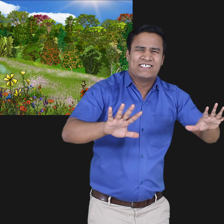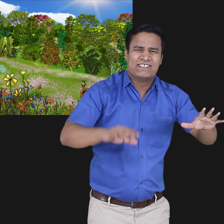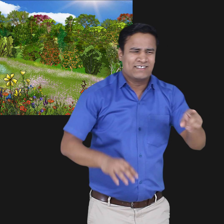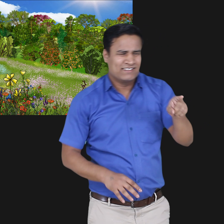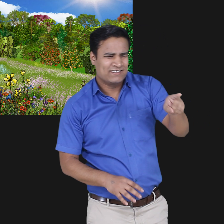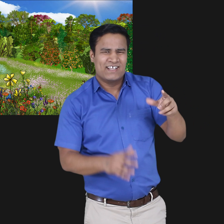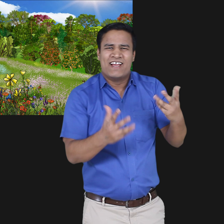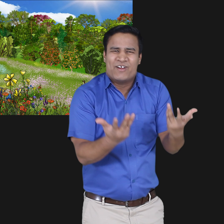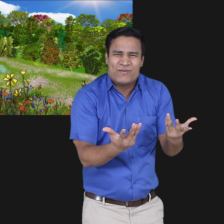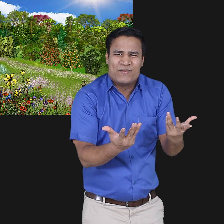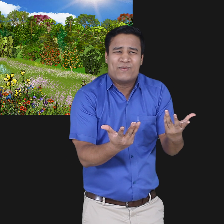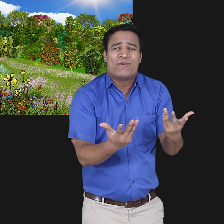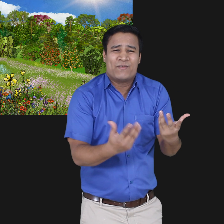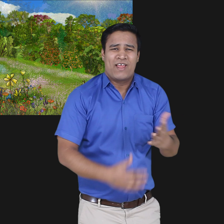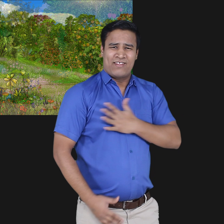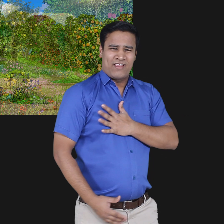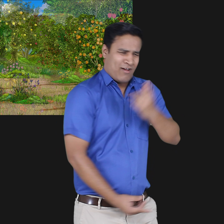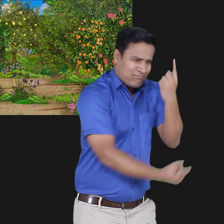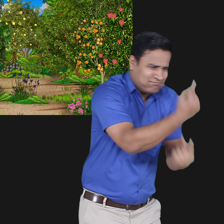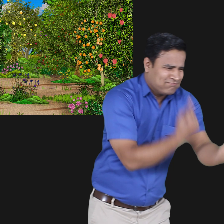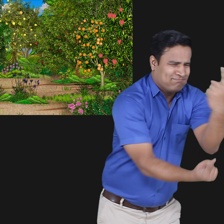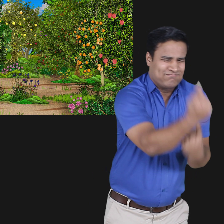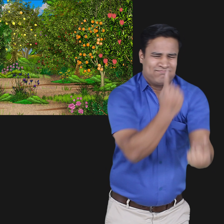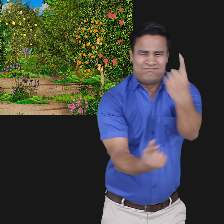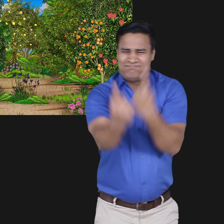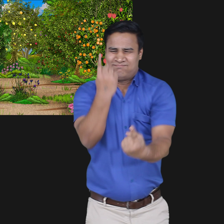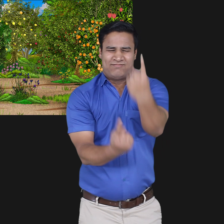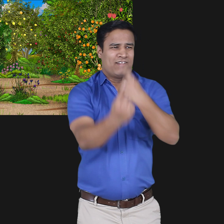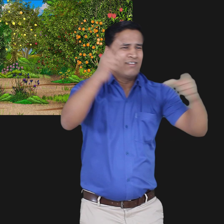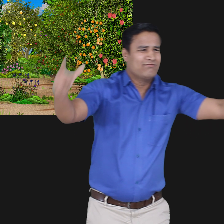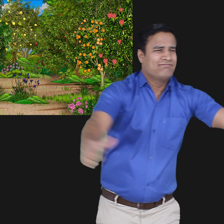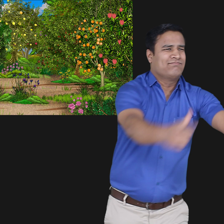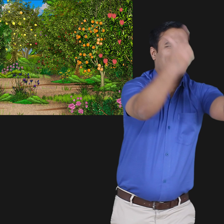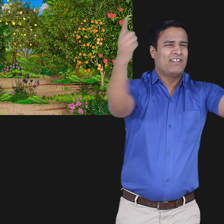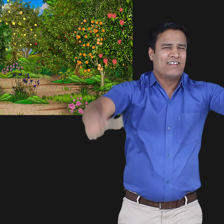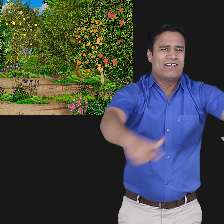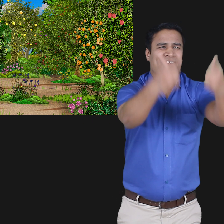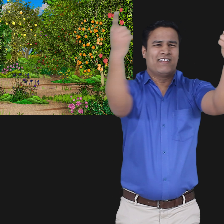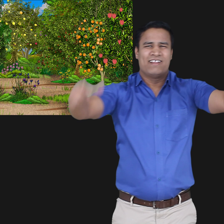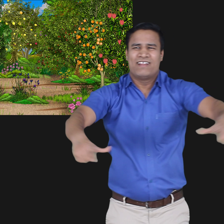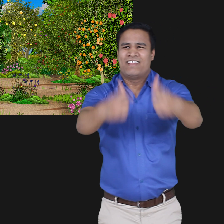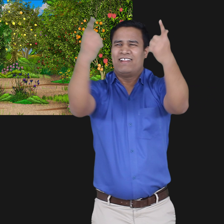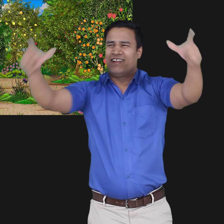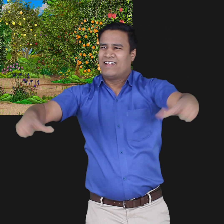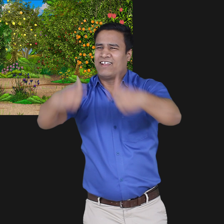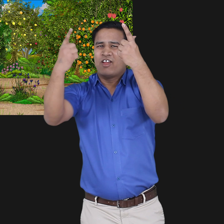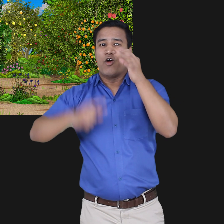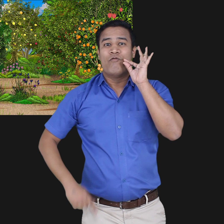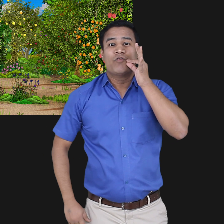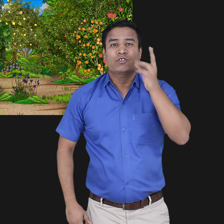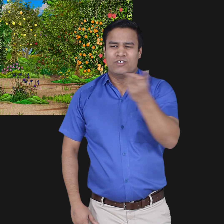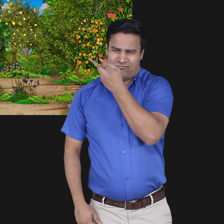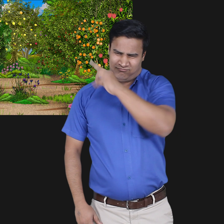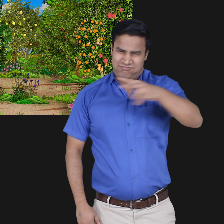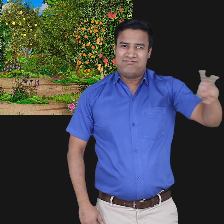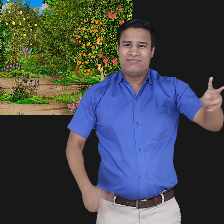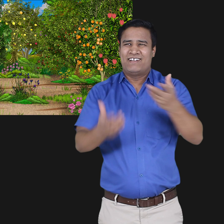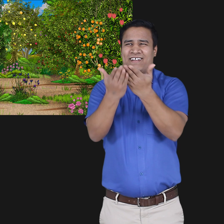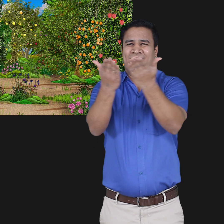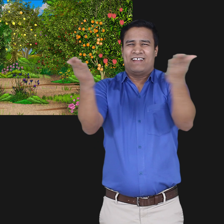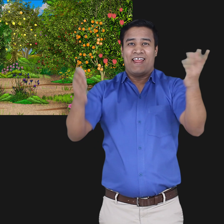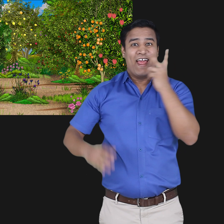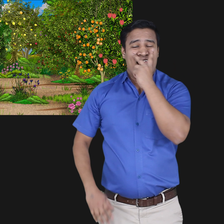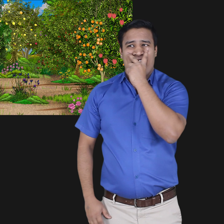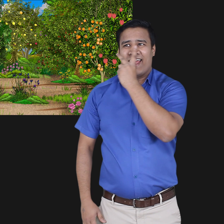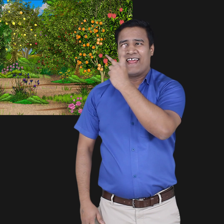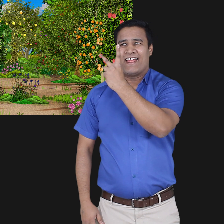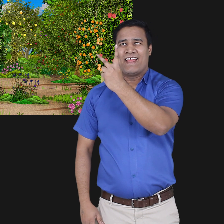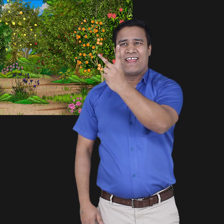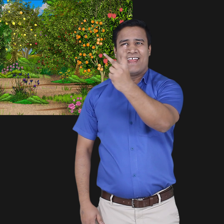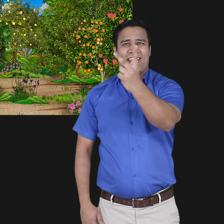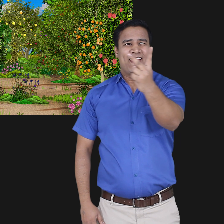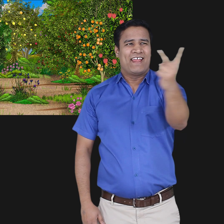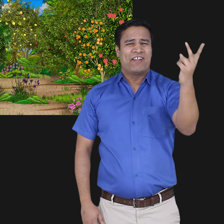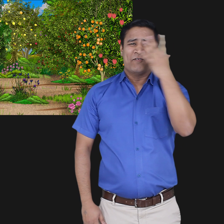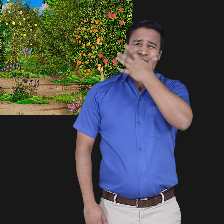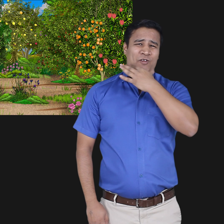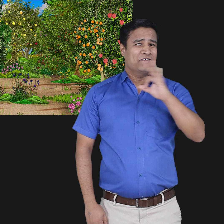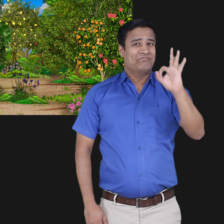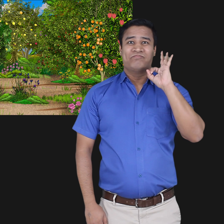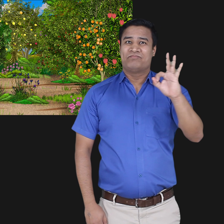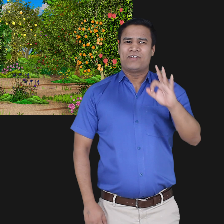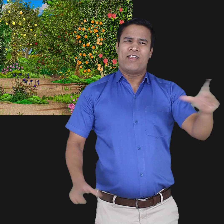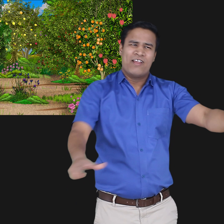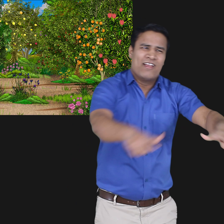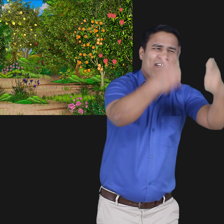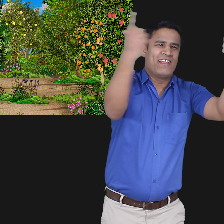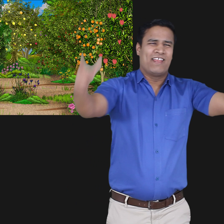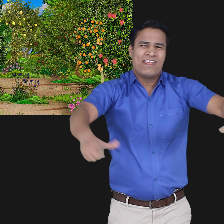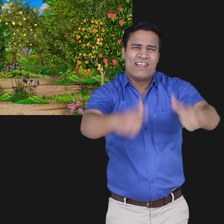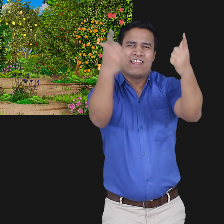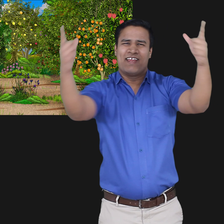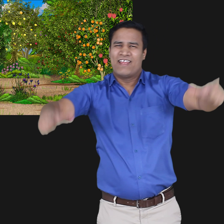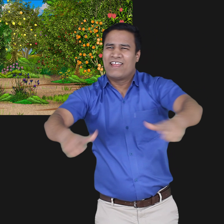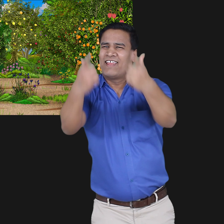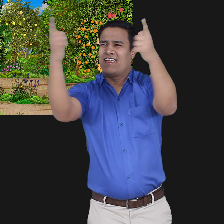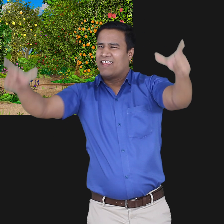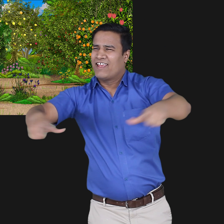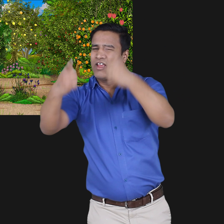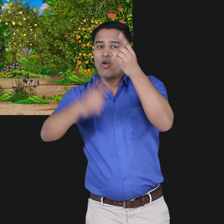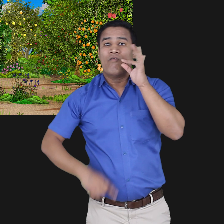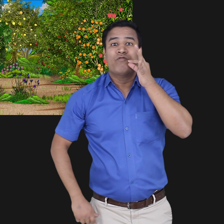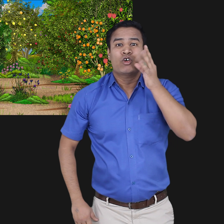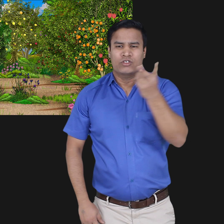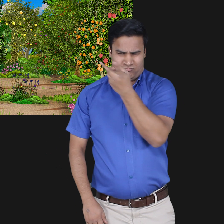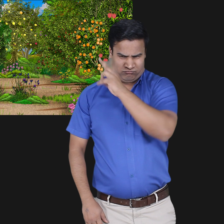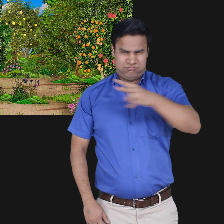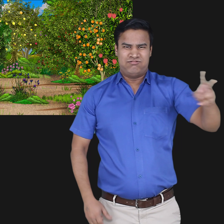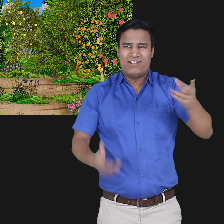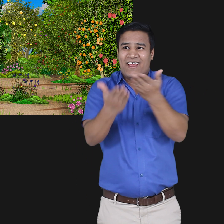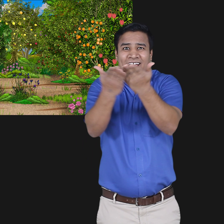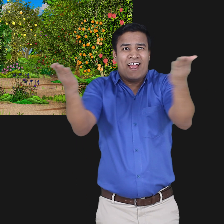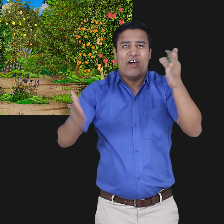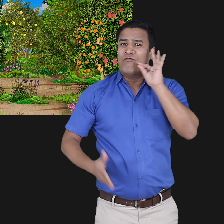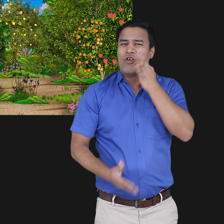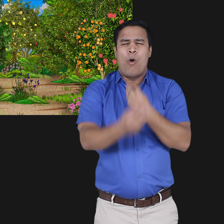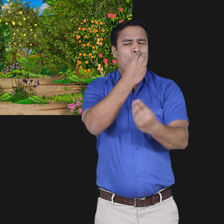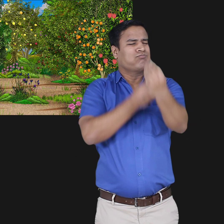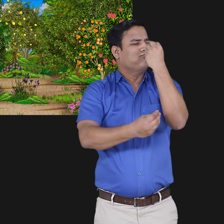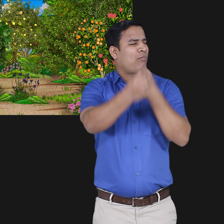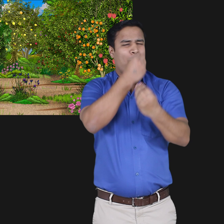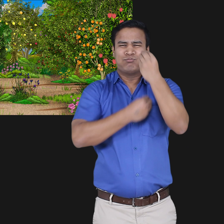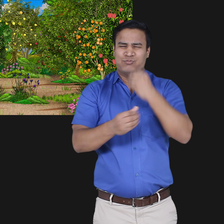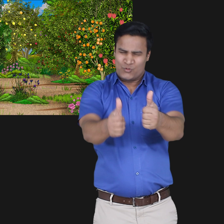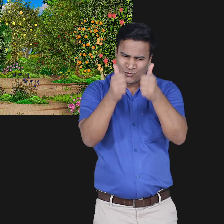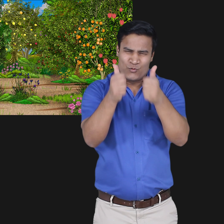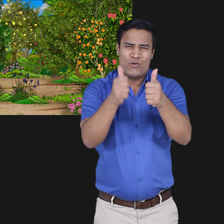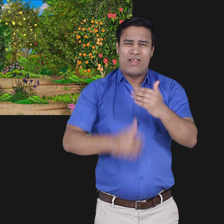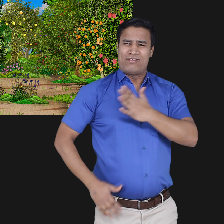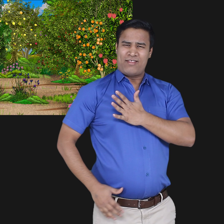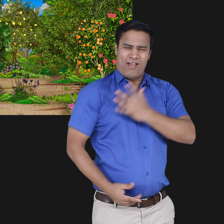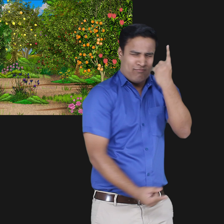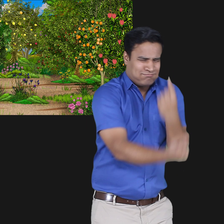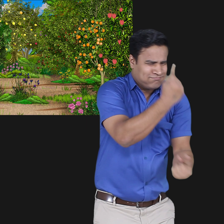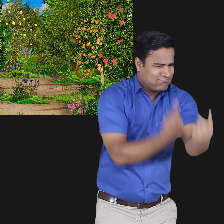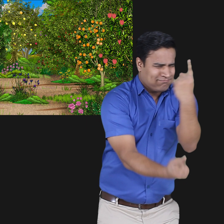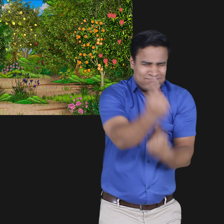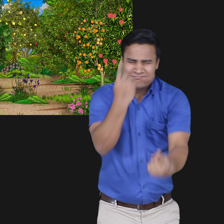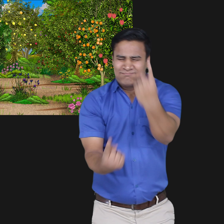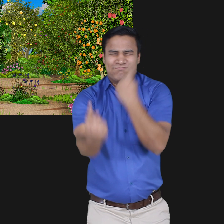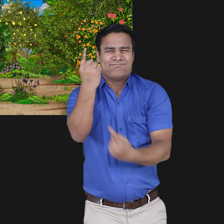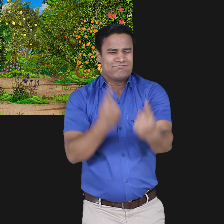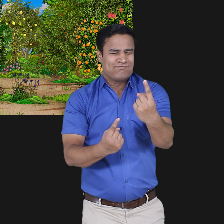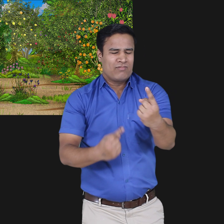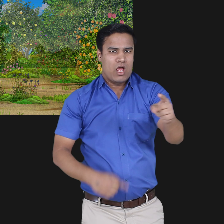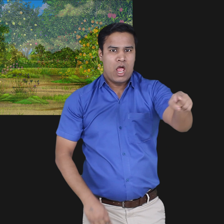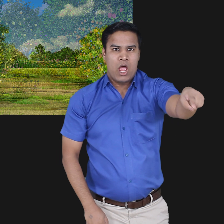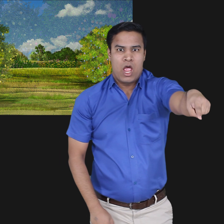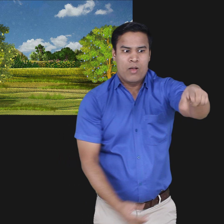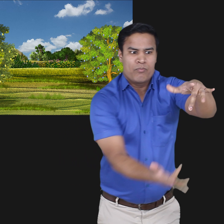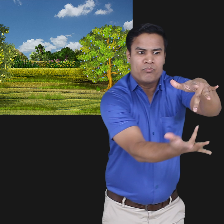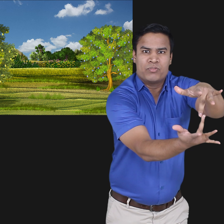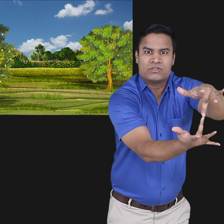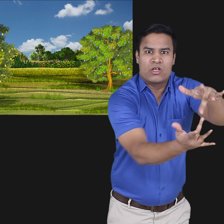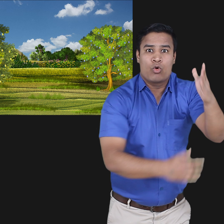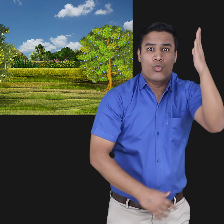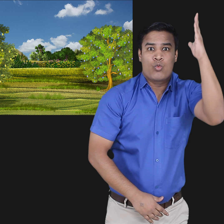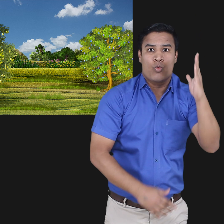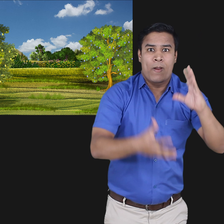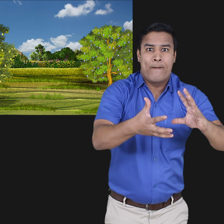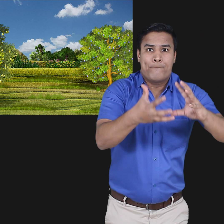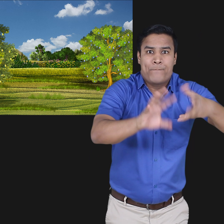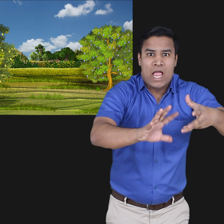Out of the ground the LORD God gave growth to every tree that is pleasing to the eye and good for food.